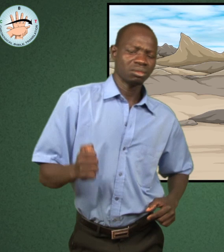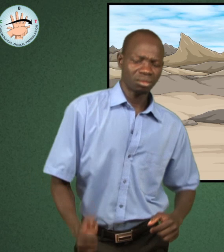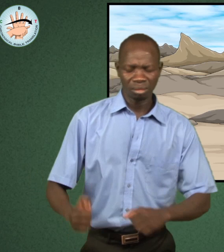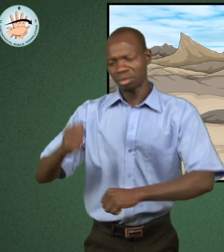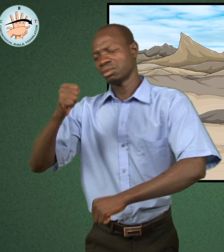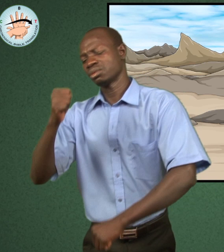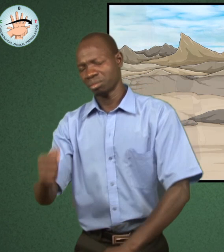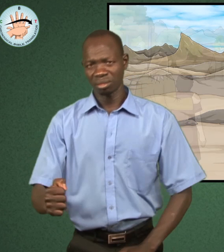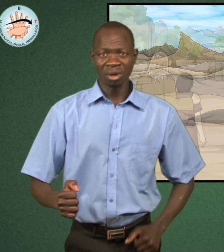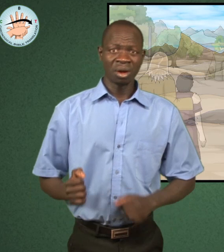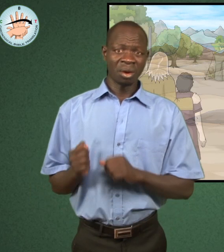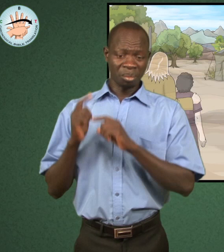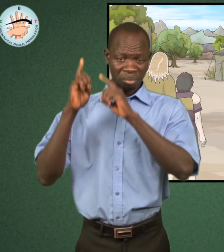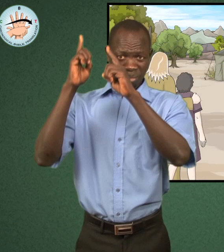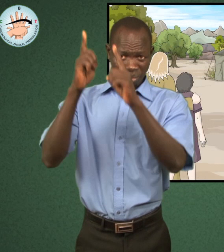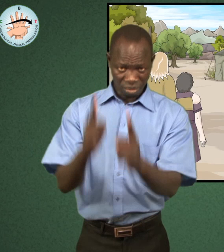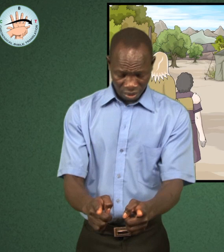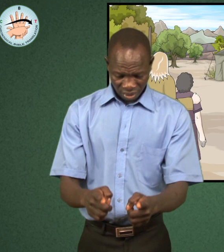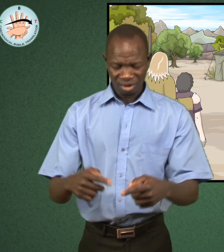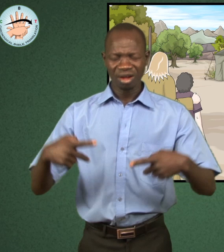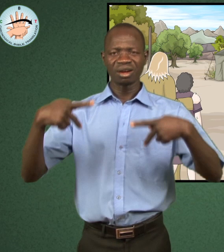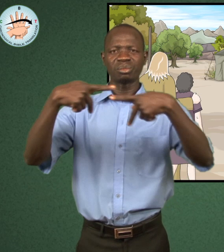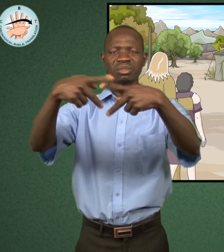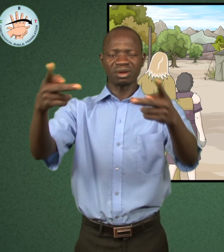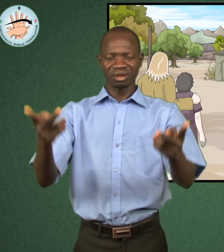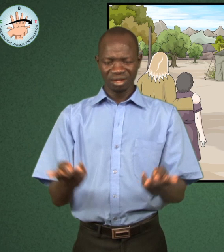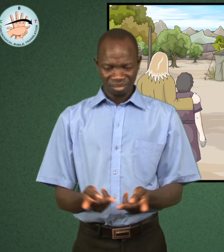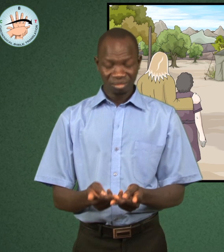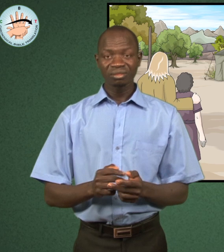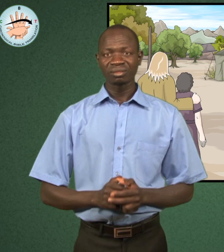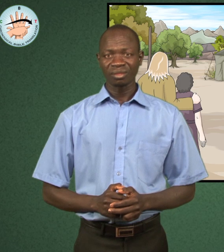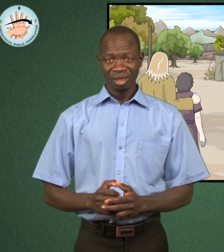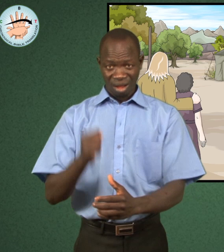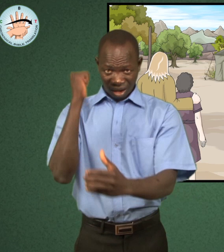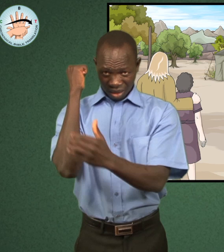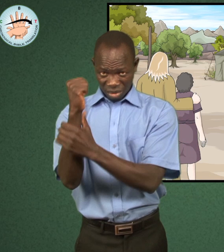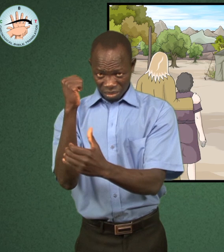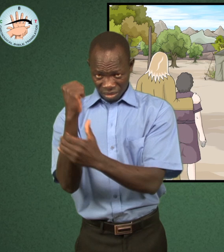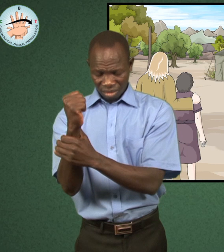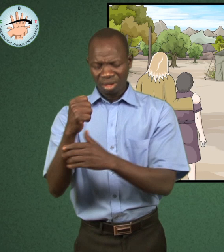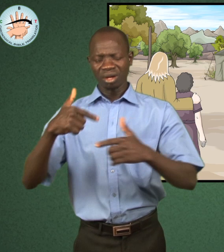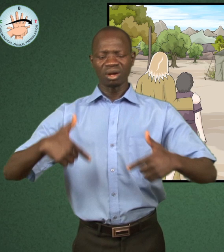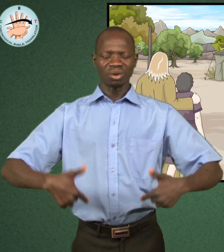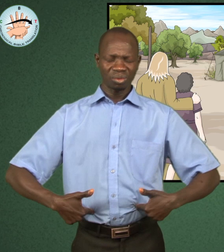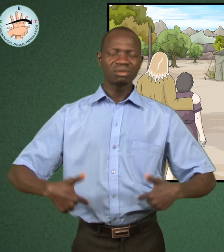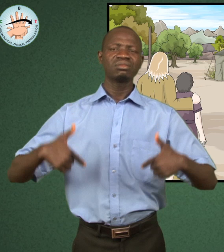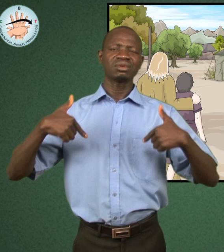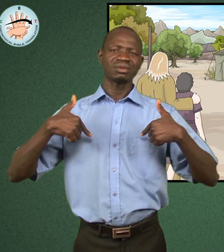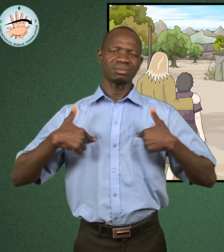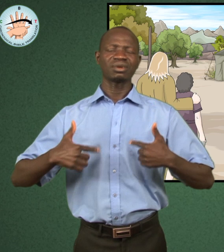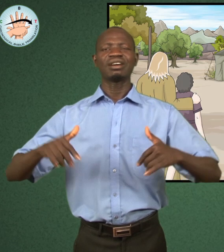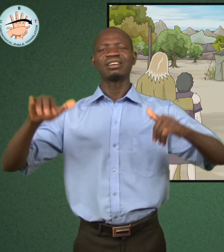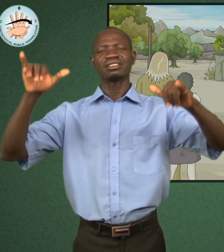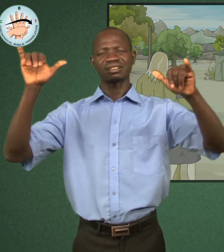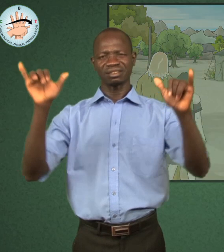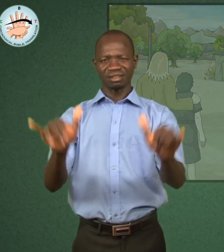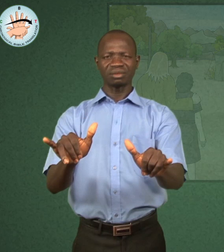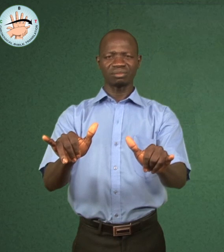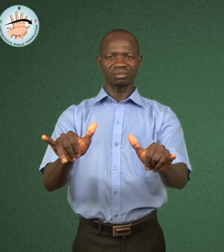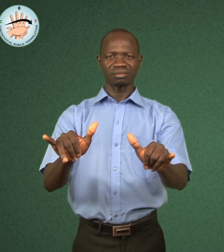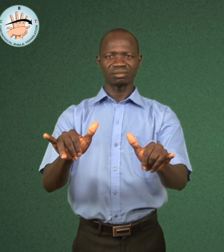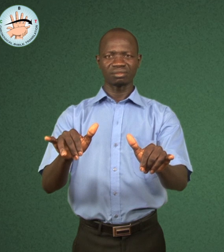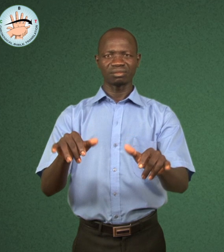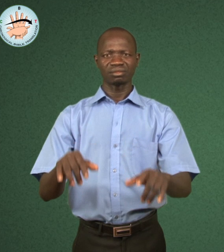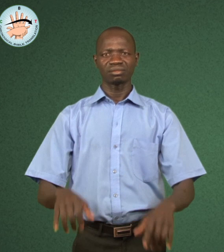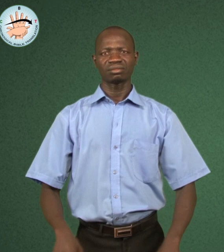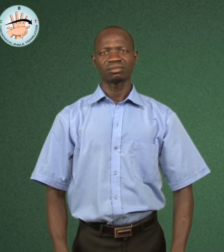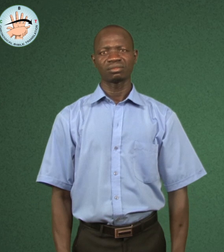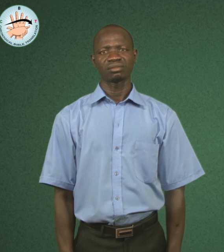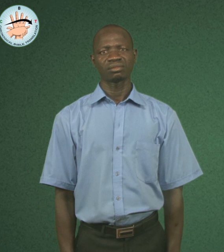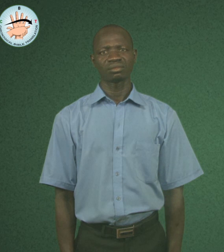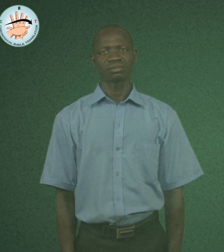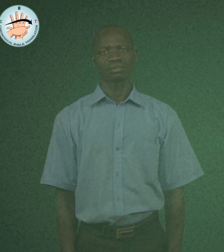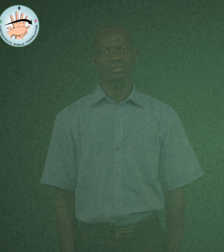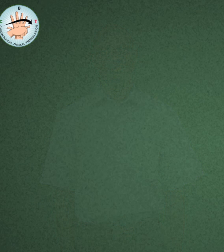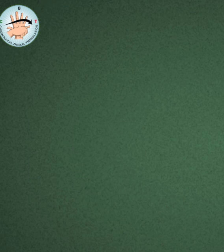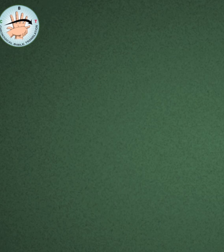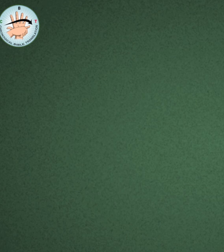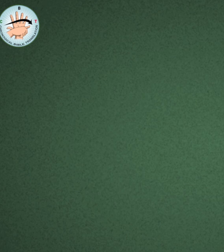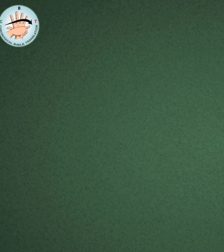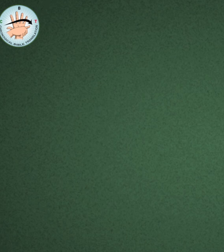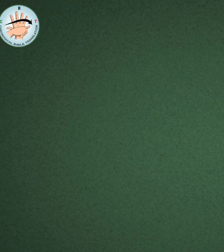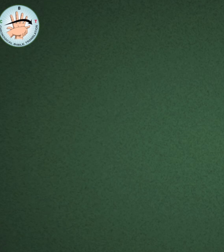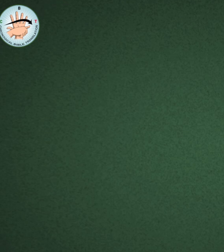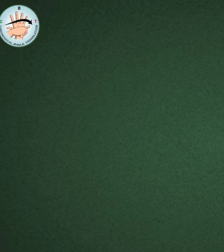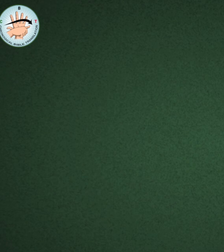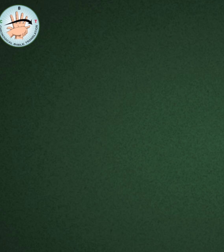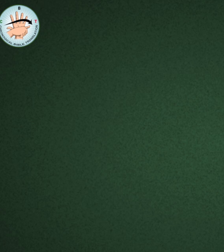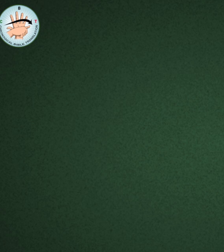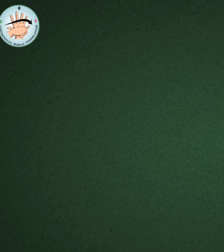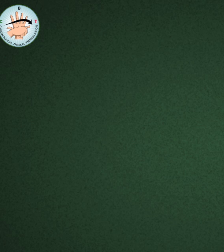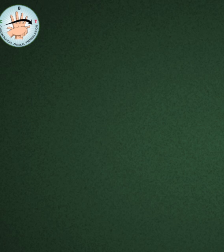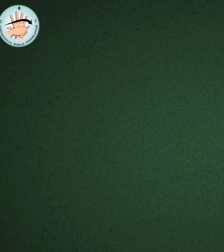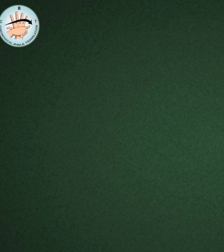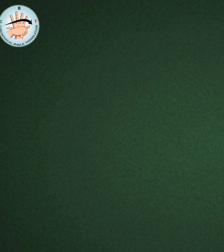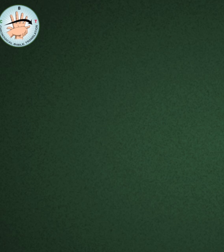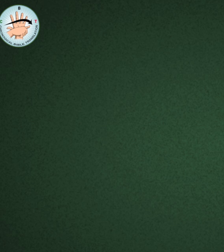And Abraham settled in Beersheba.